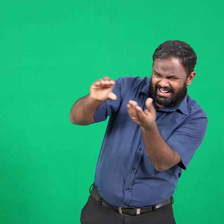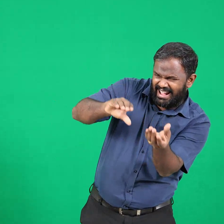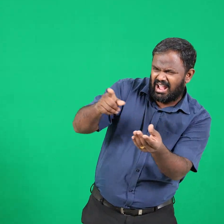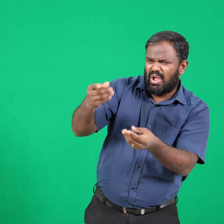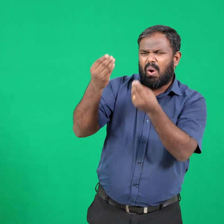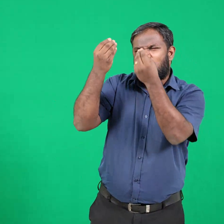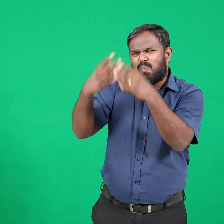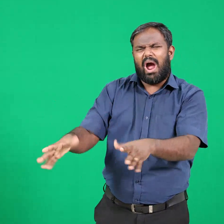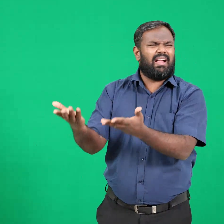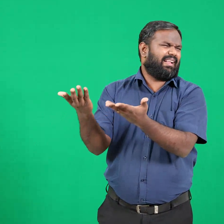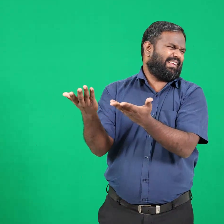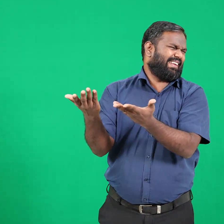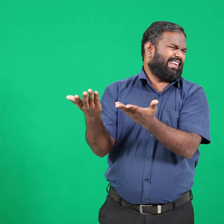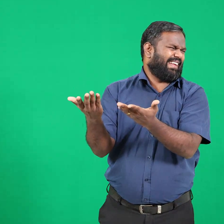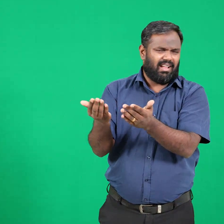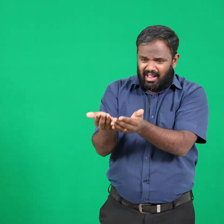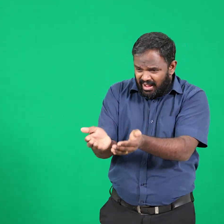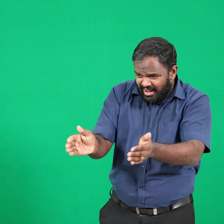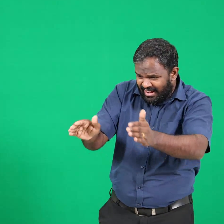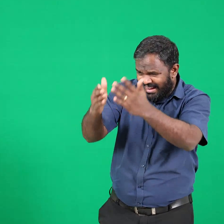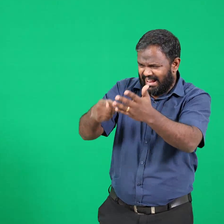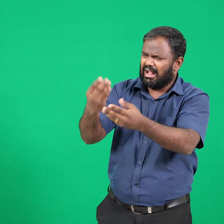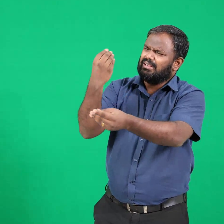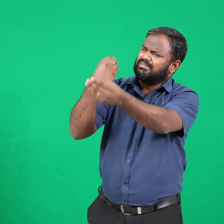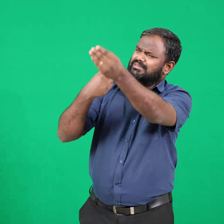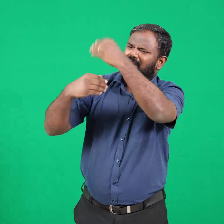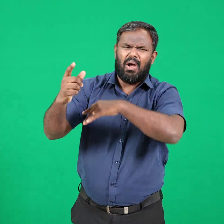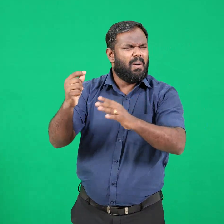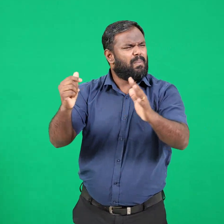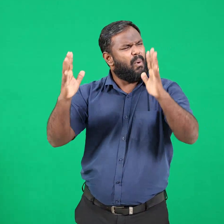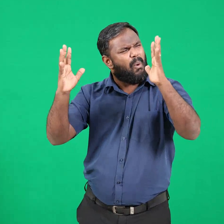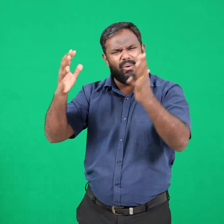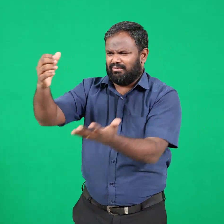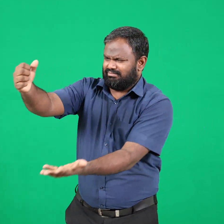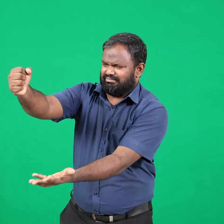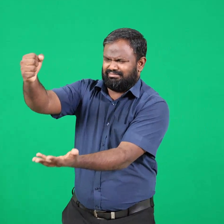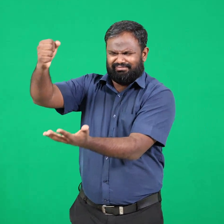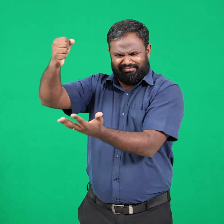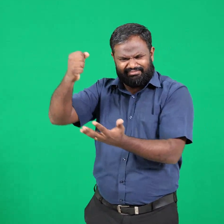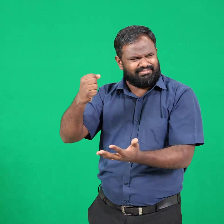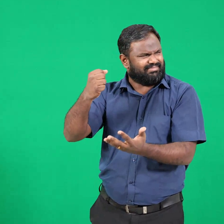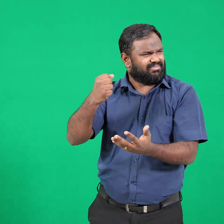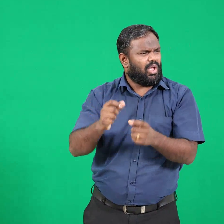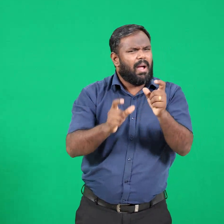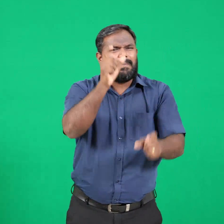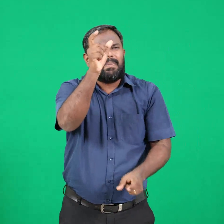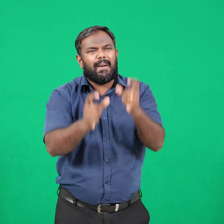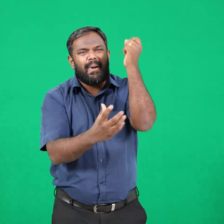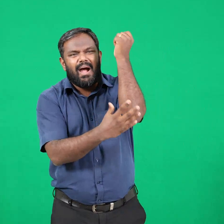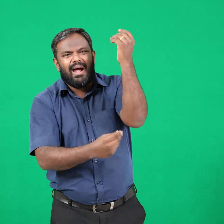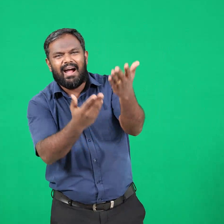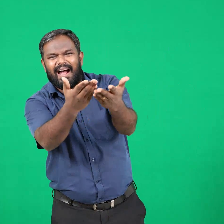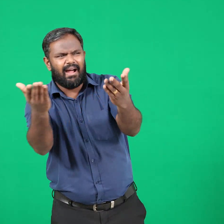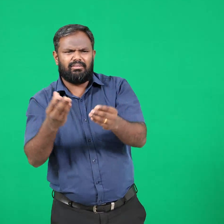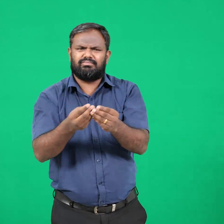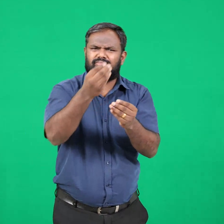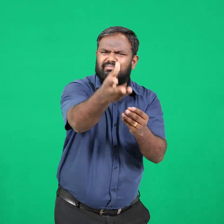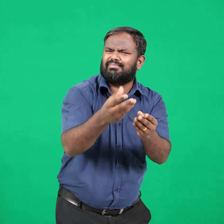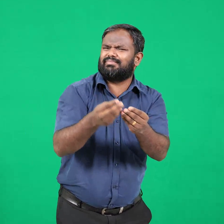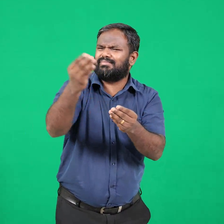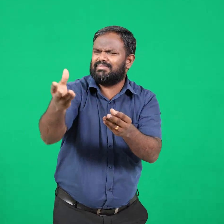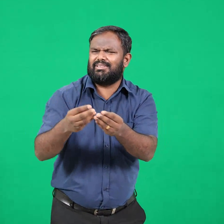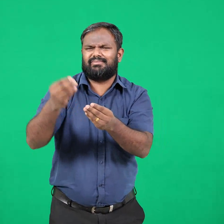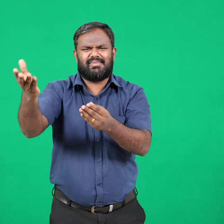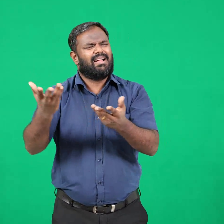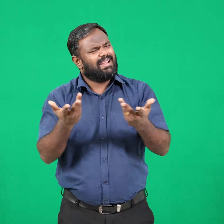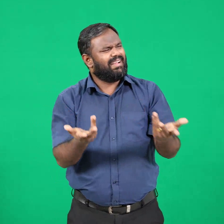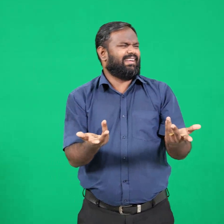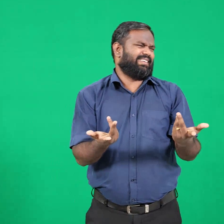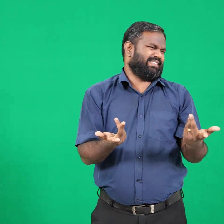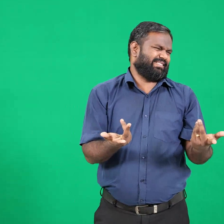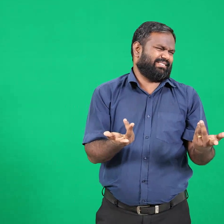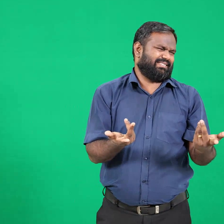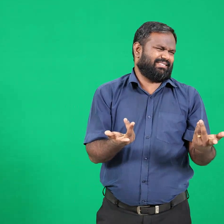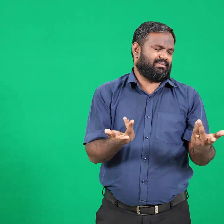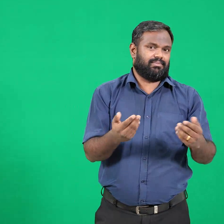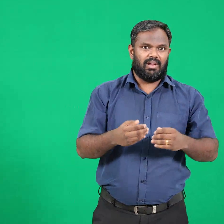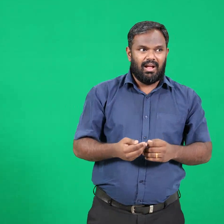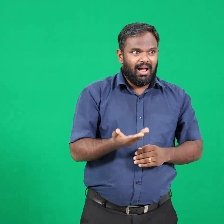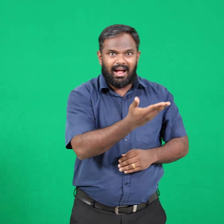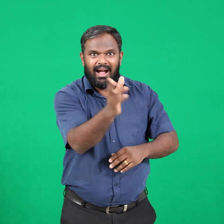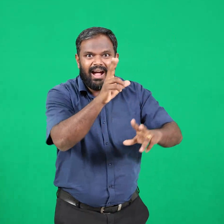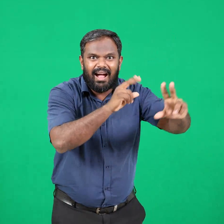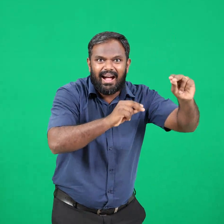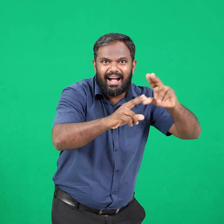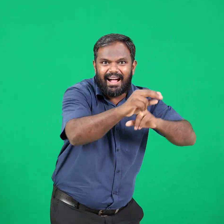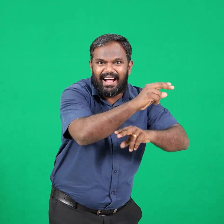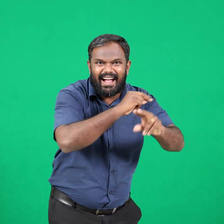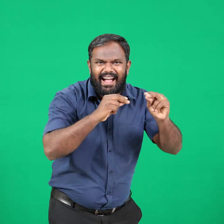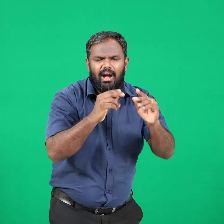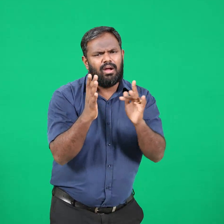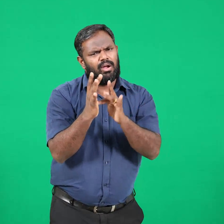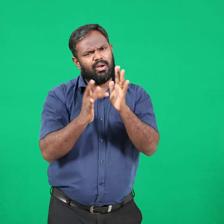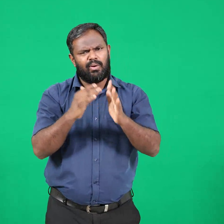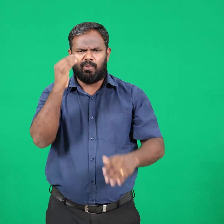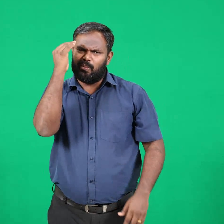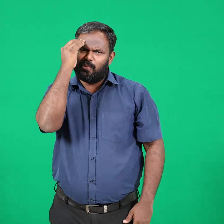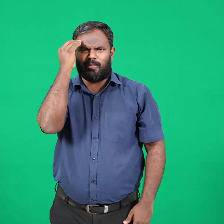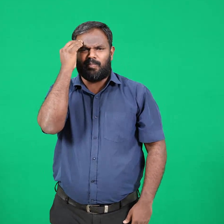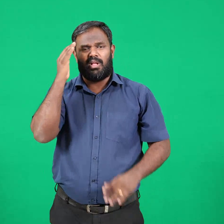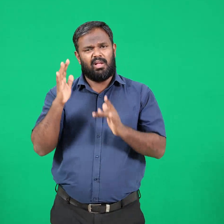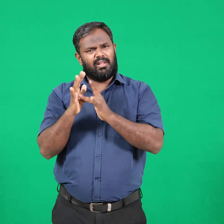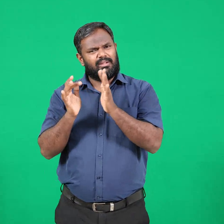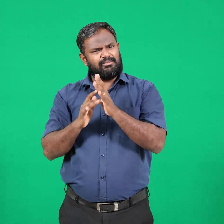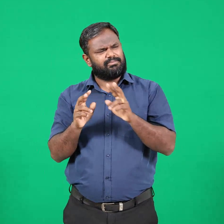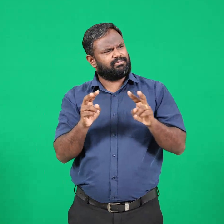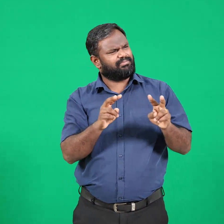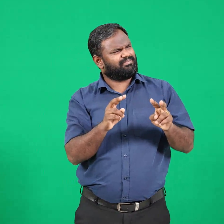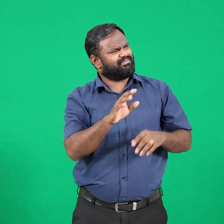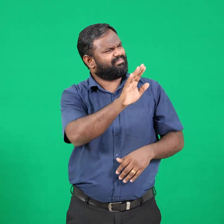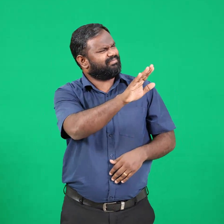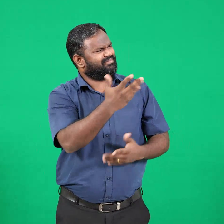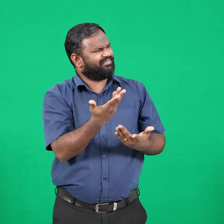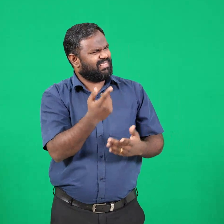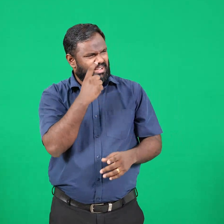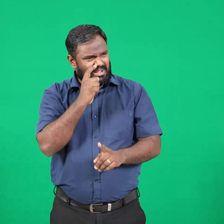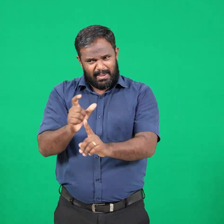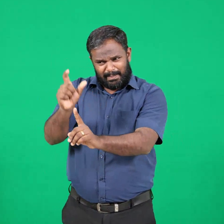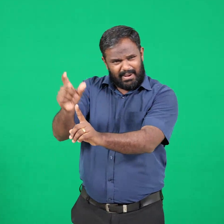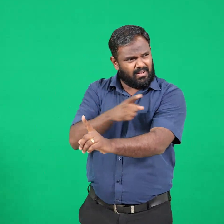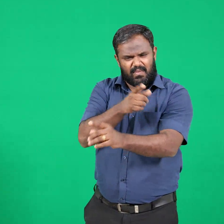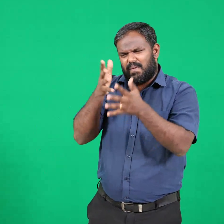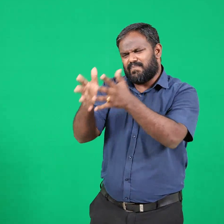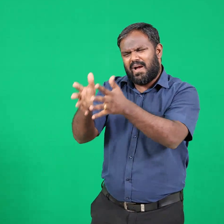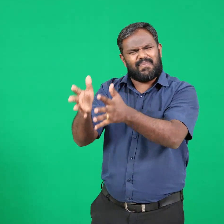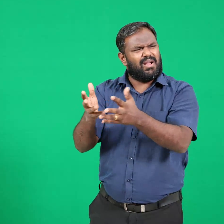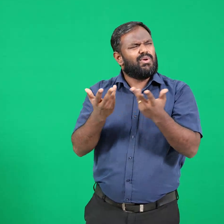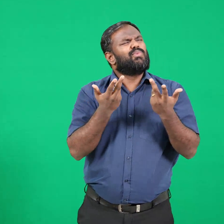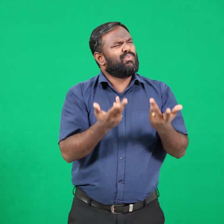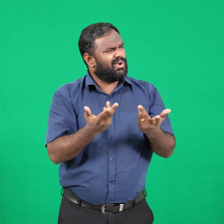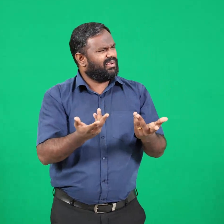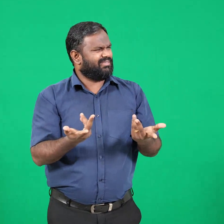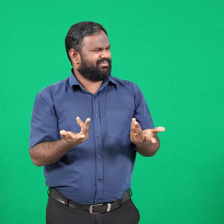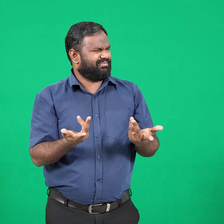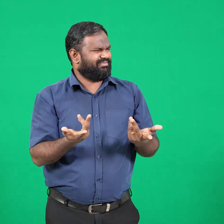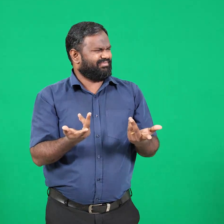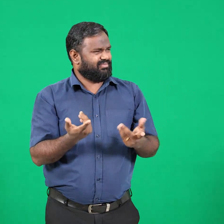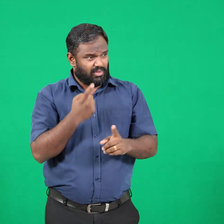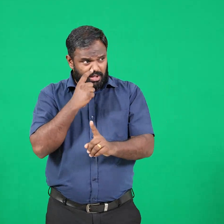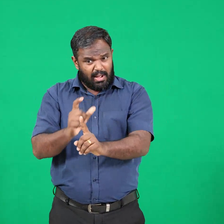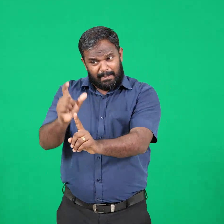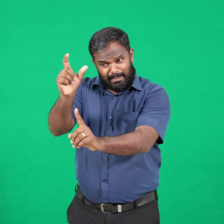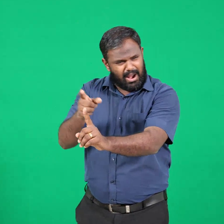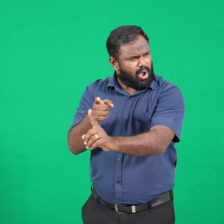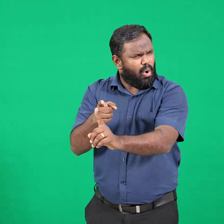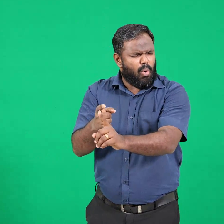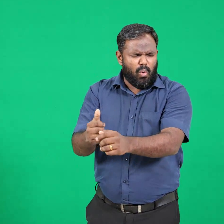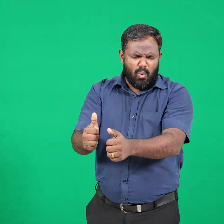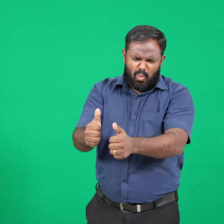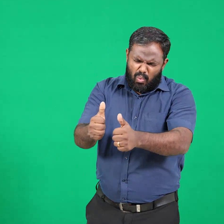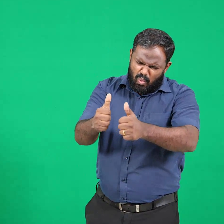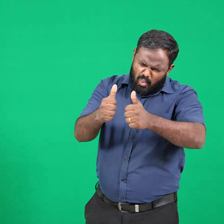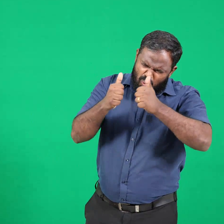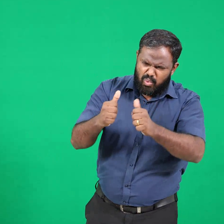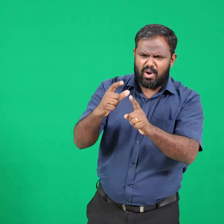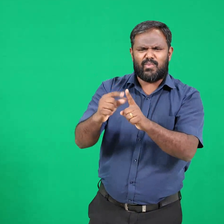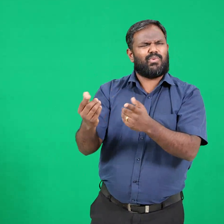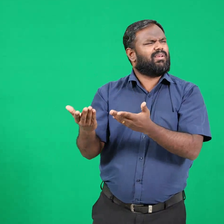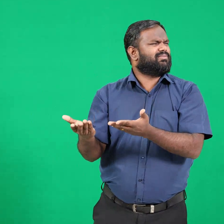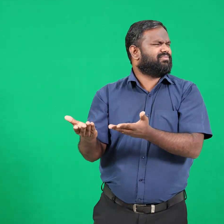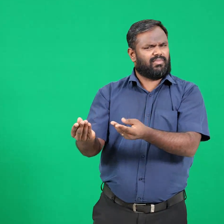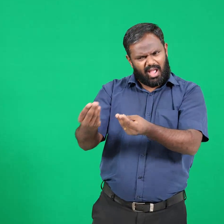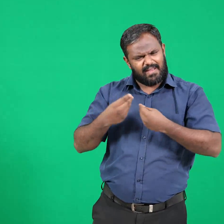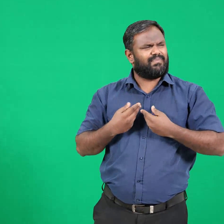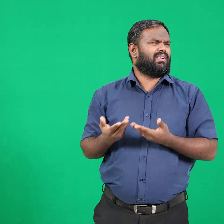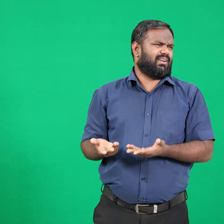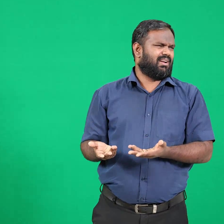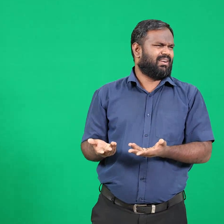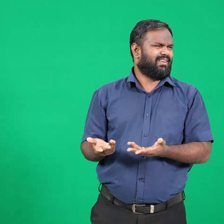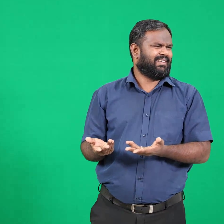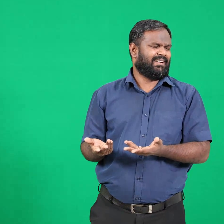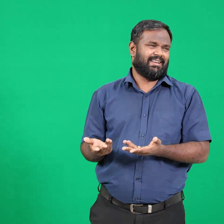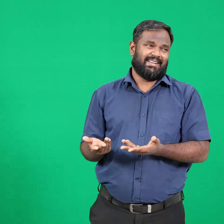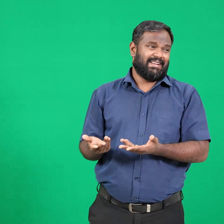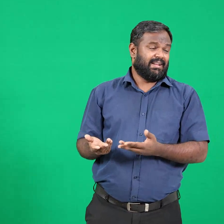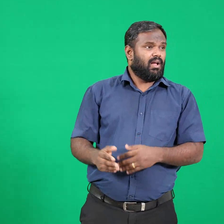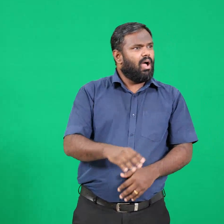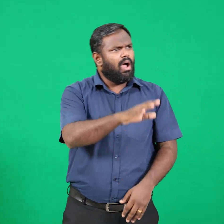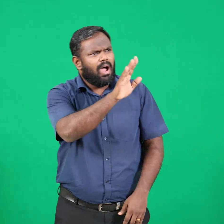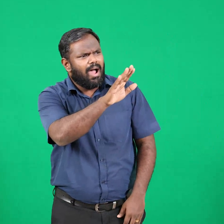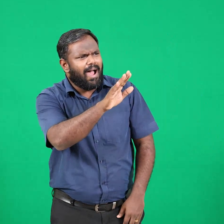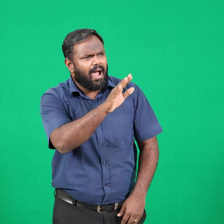This perfume could have been sold at a high price, and the money given to the poor."